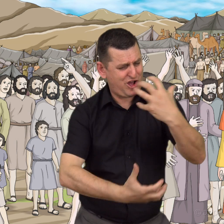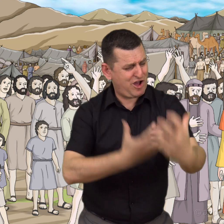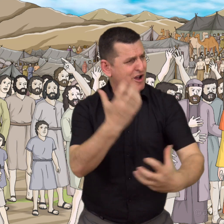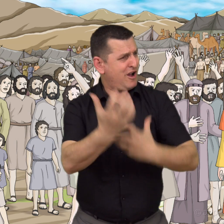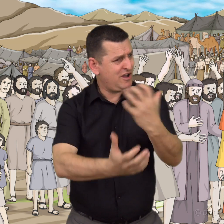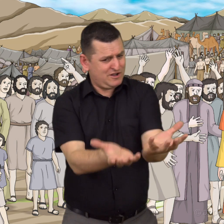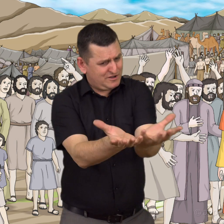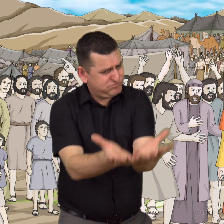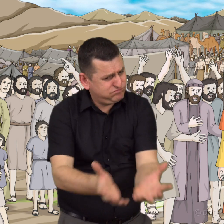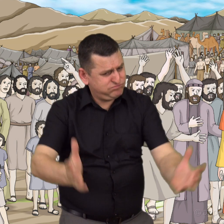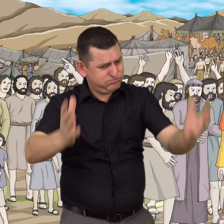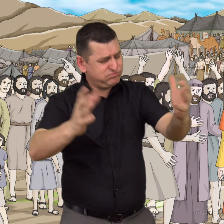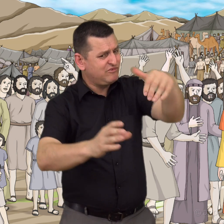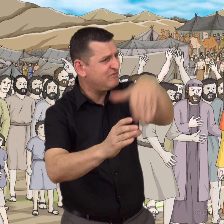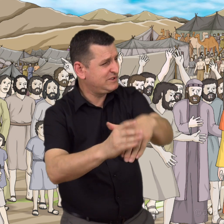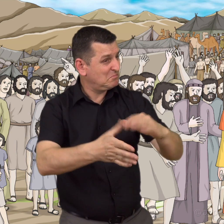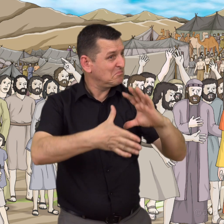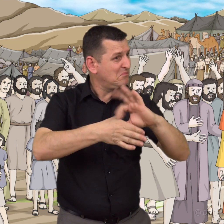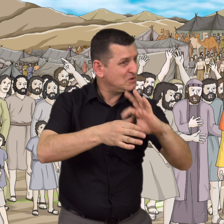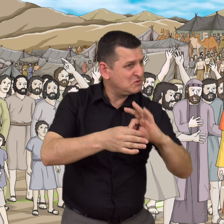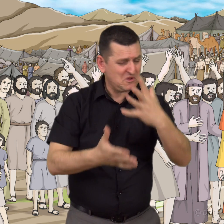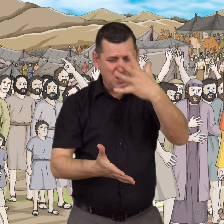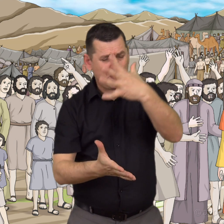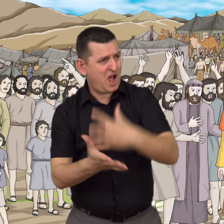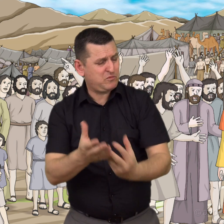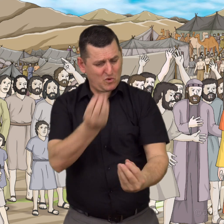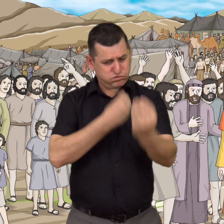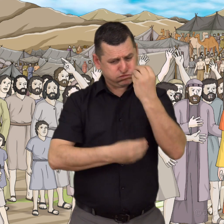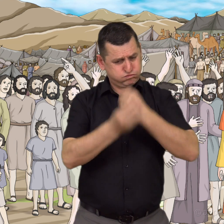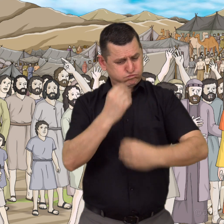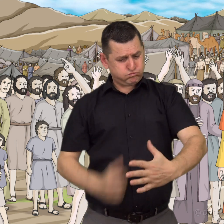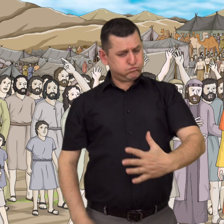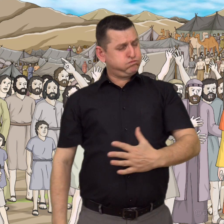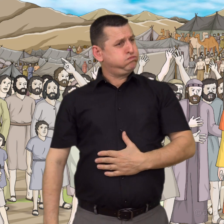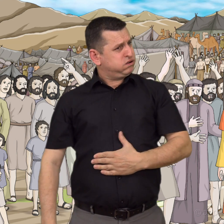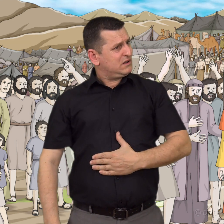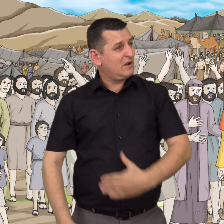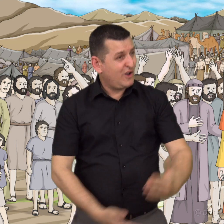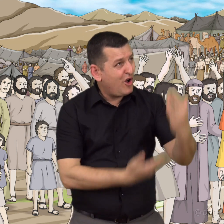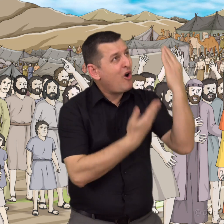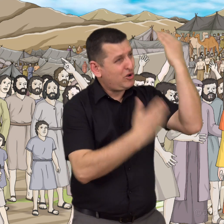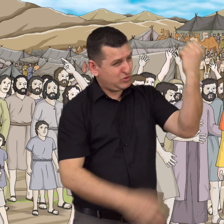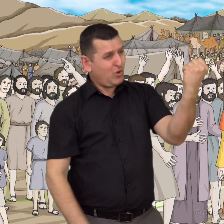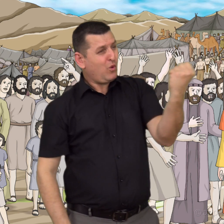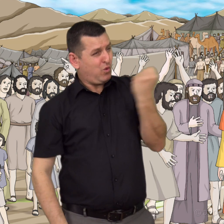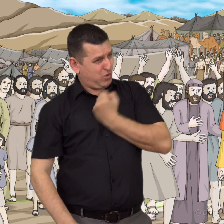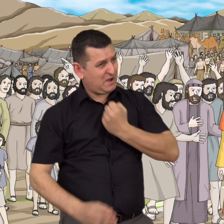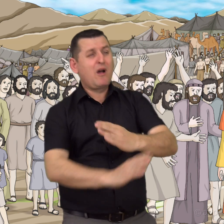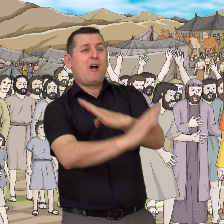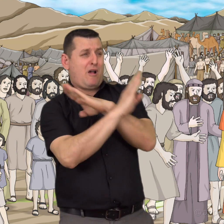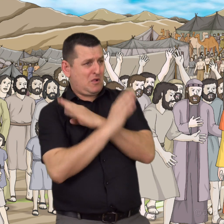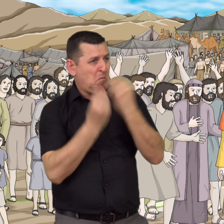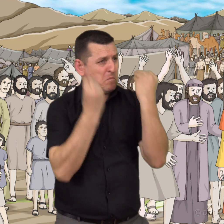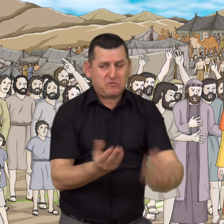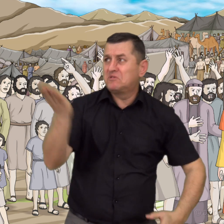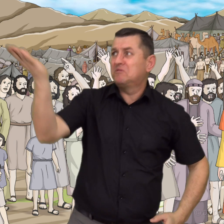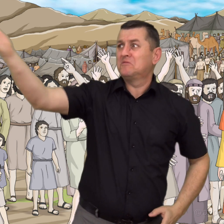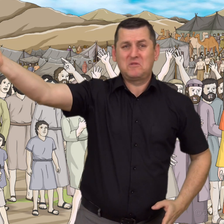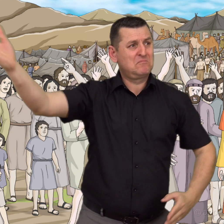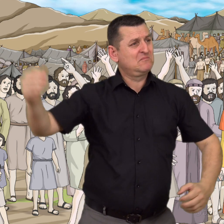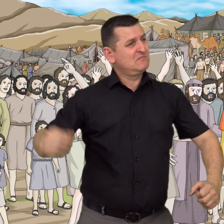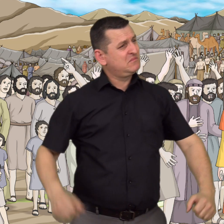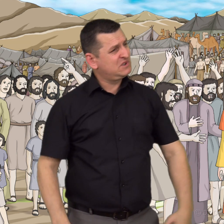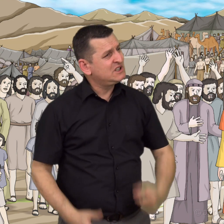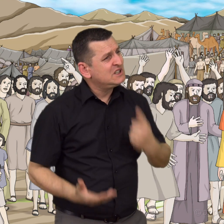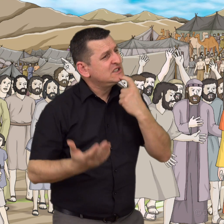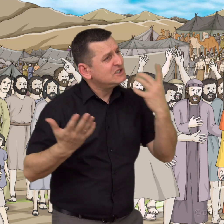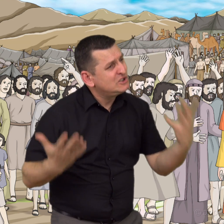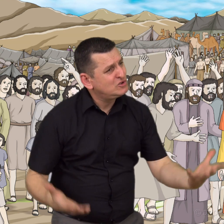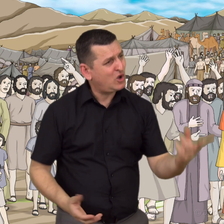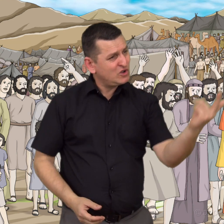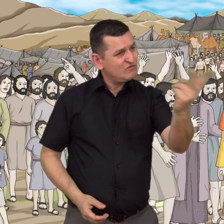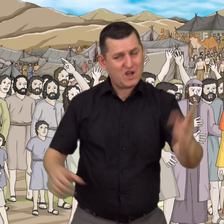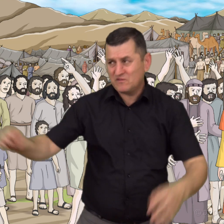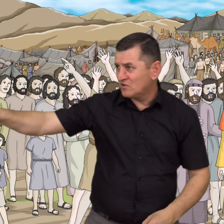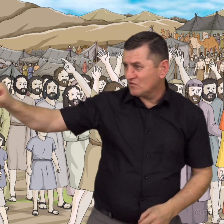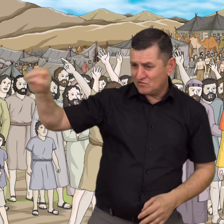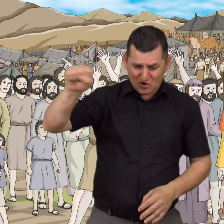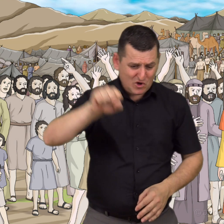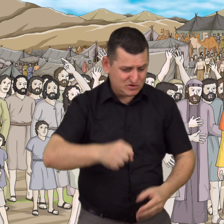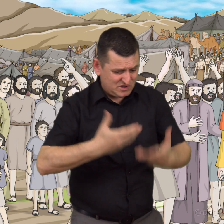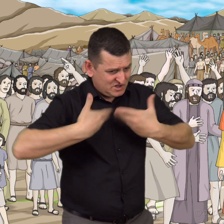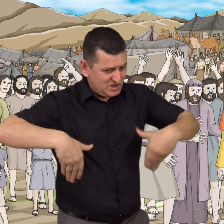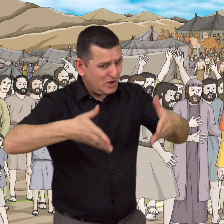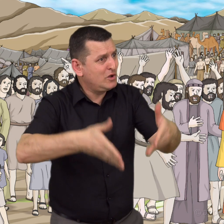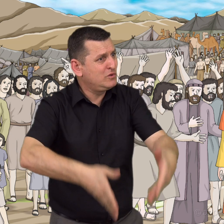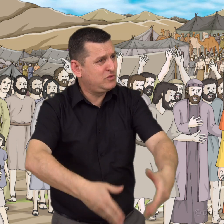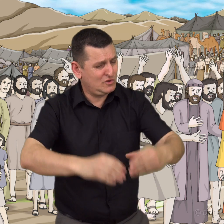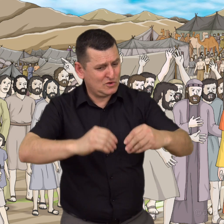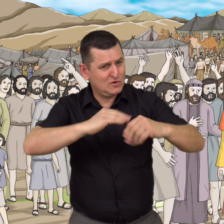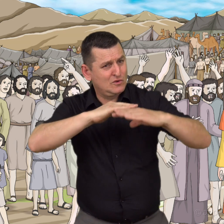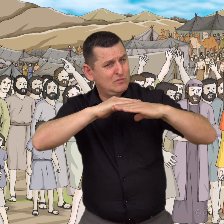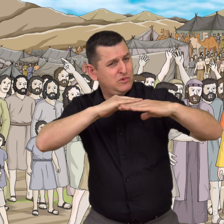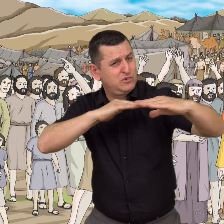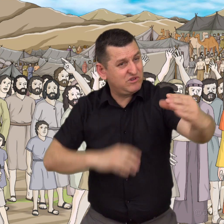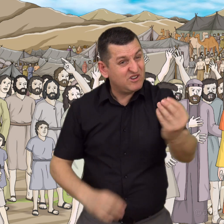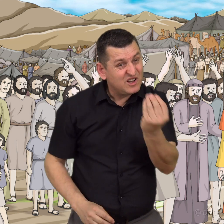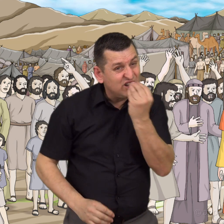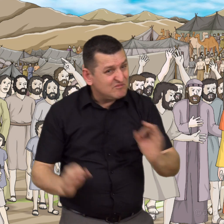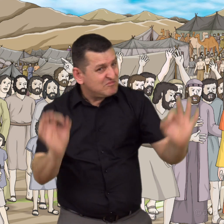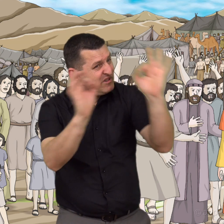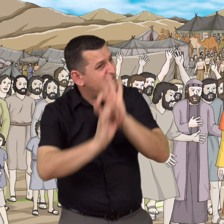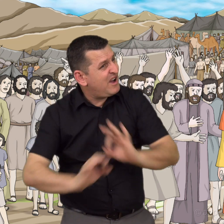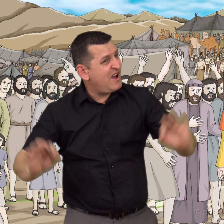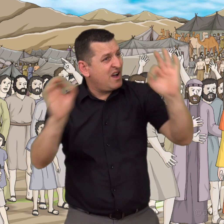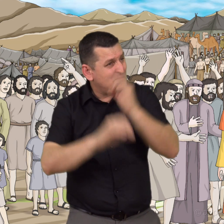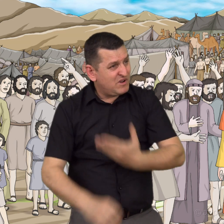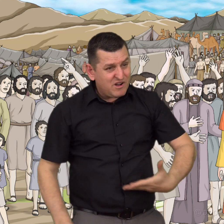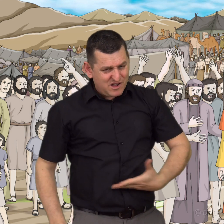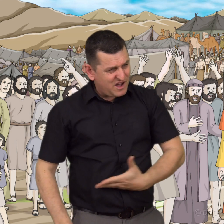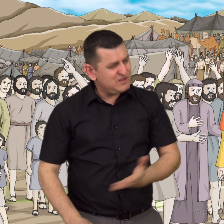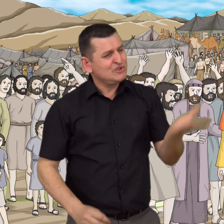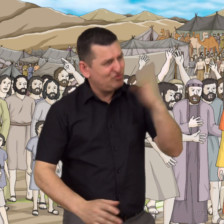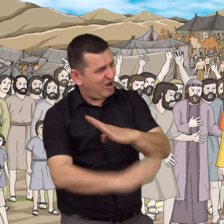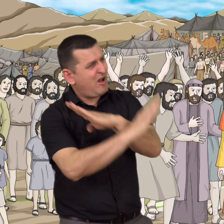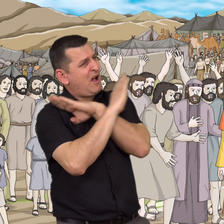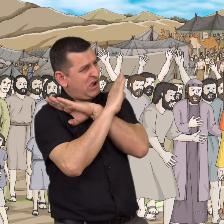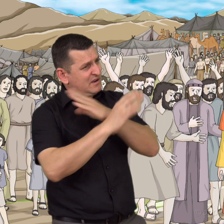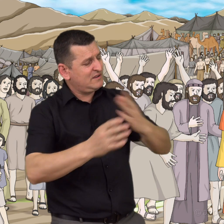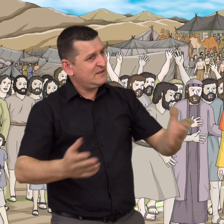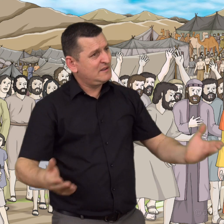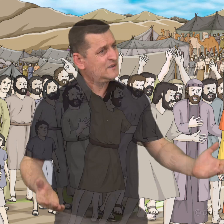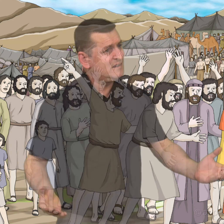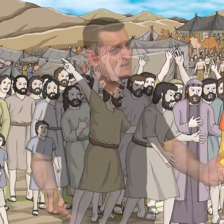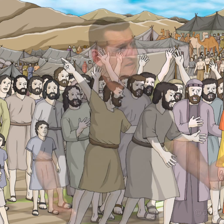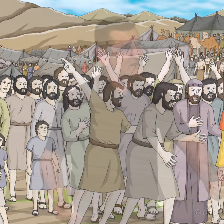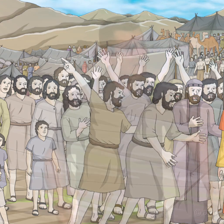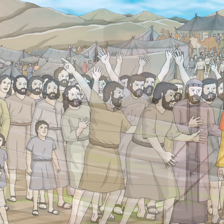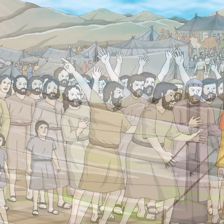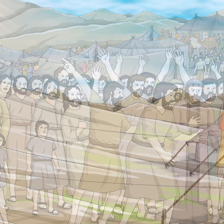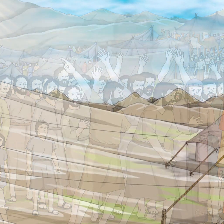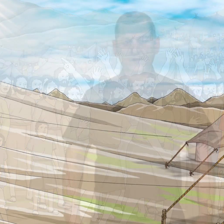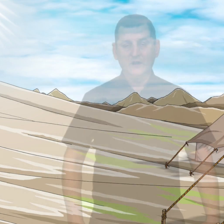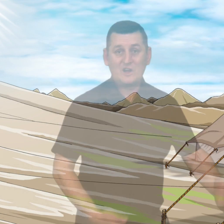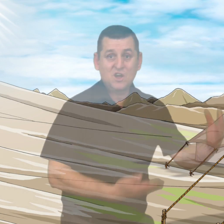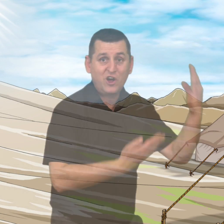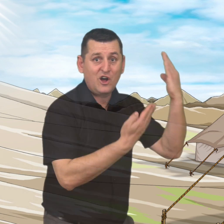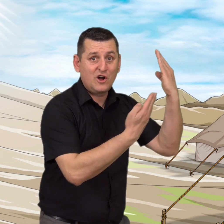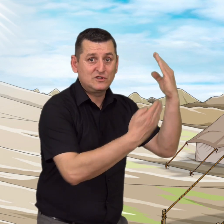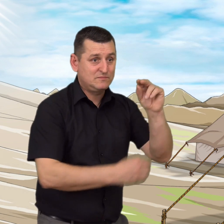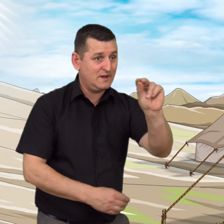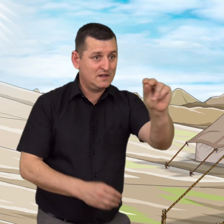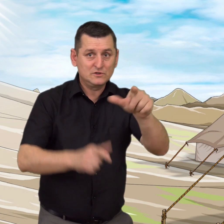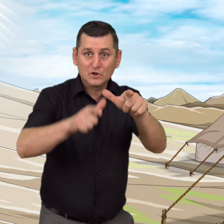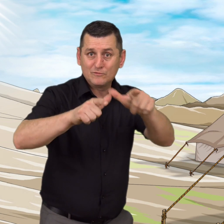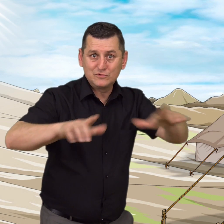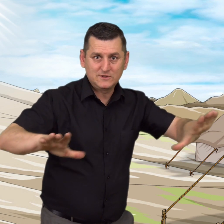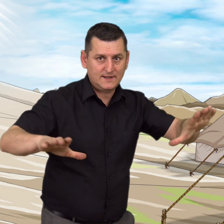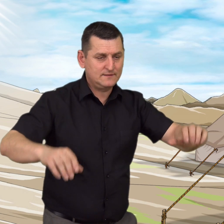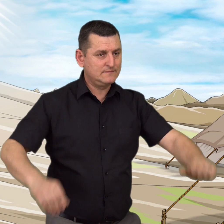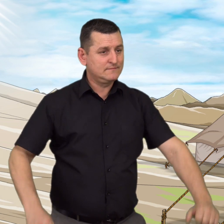“There we sat by pots of meat and ate our fill of bread, but you have brought us into this desert to starve this whole assembly to death!”